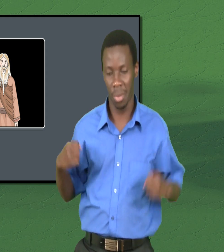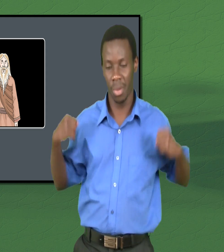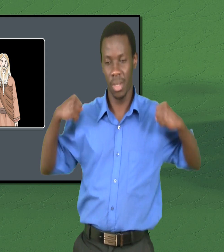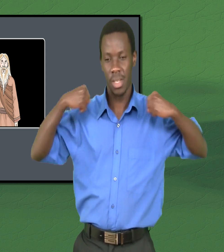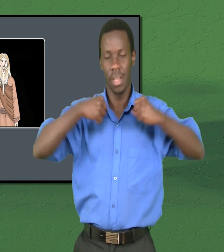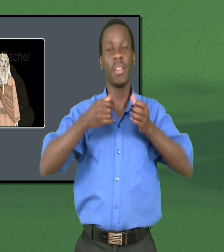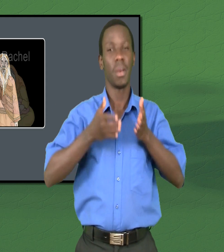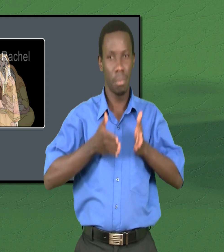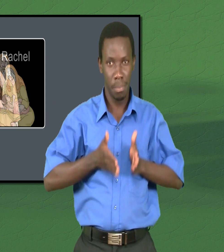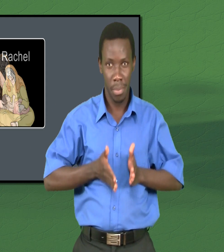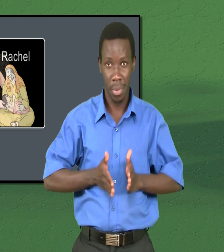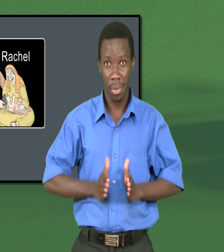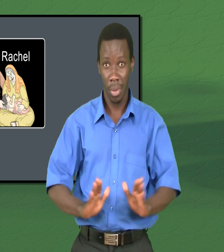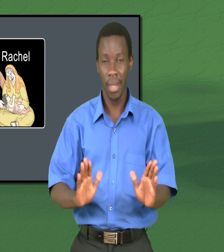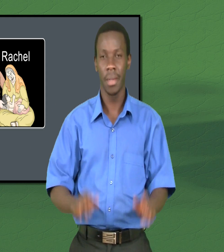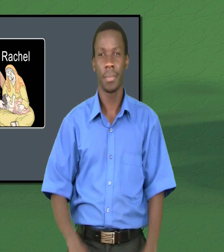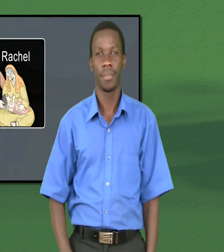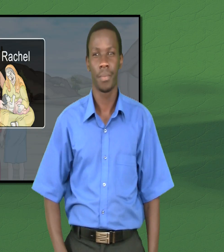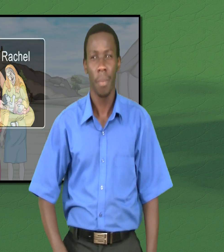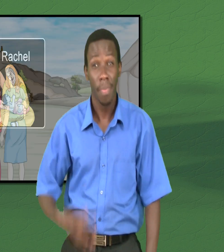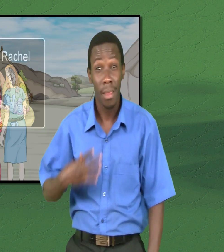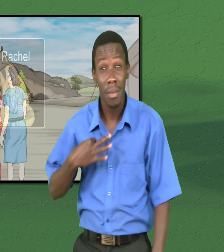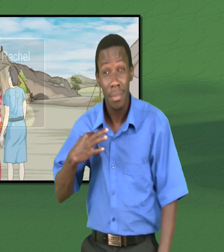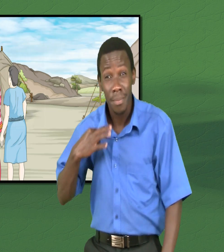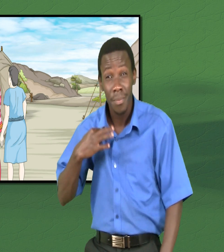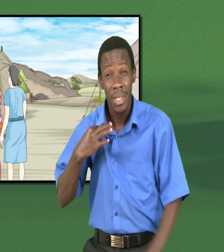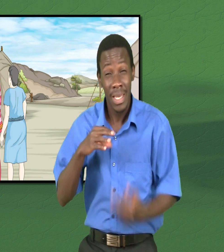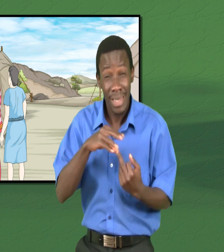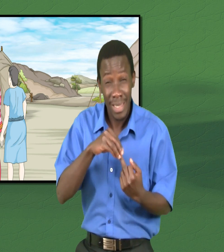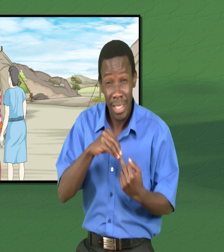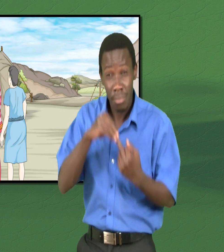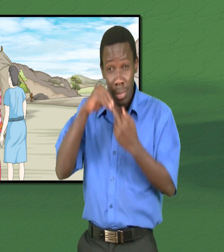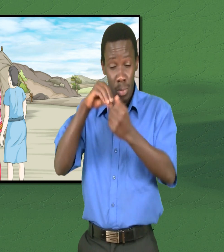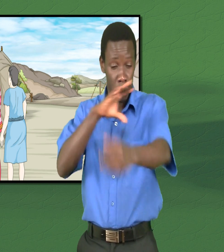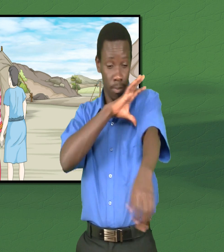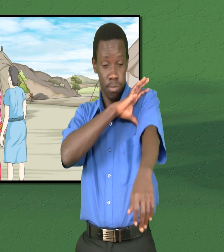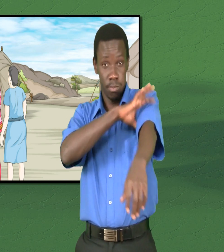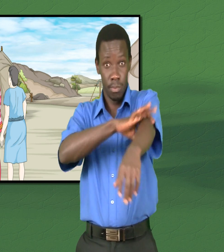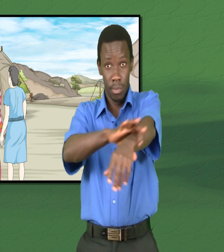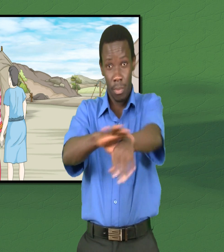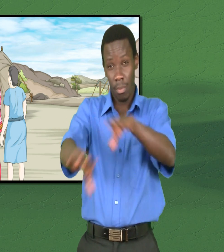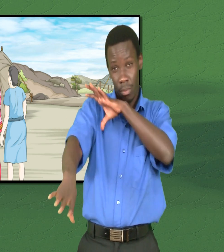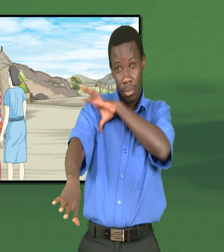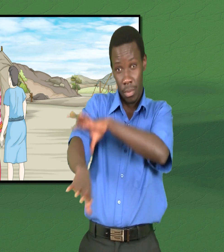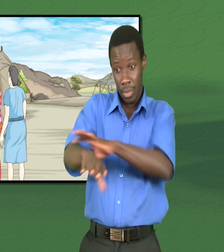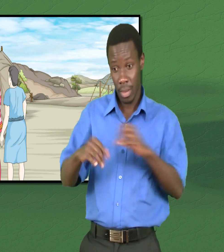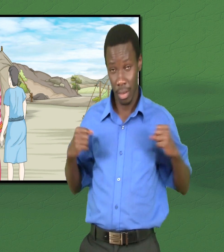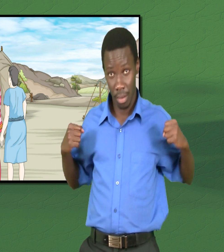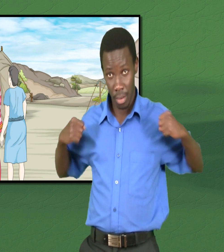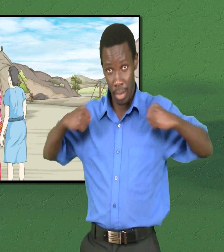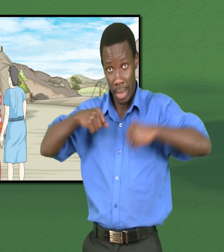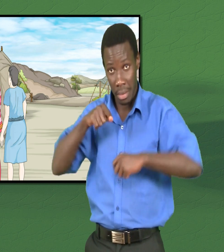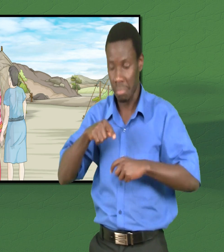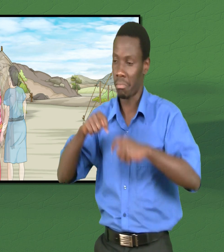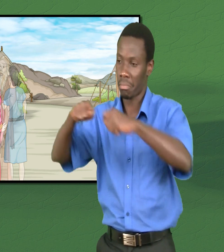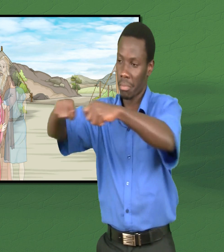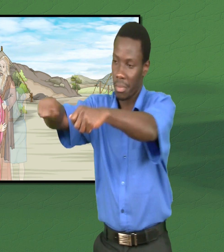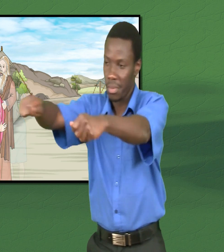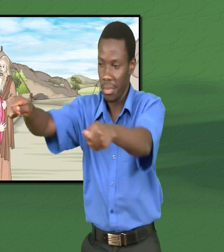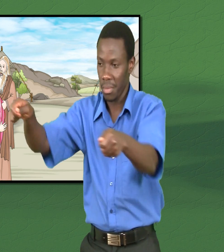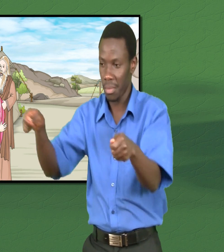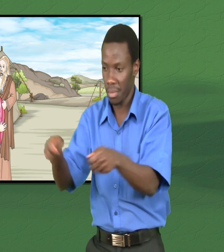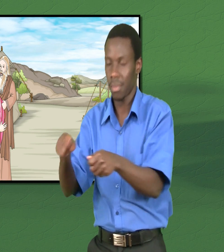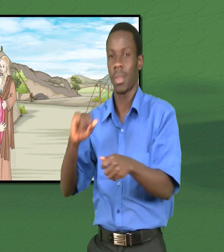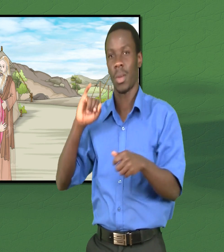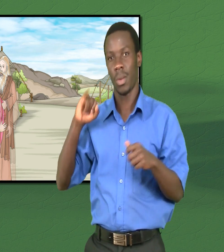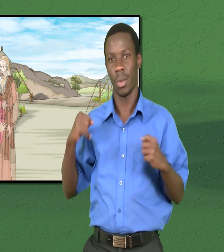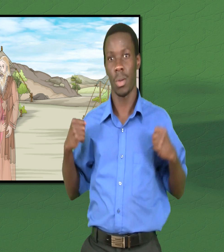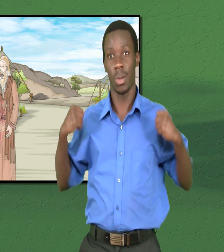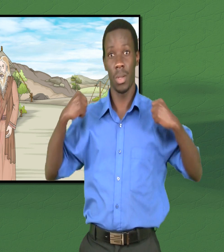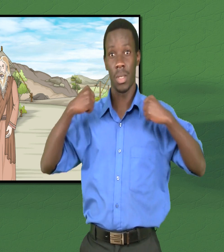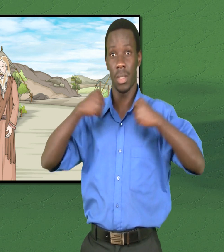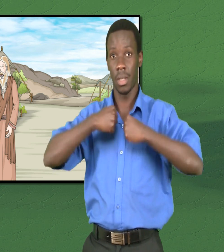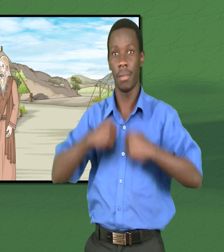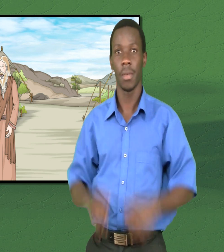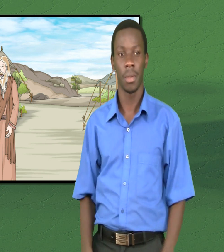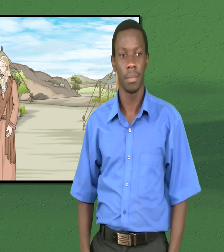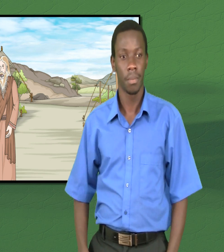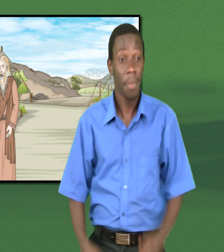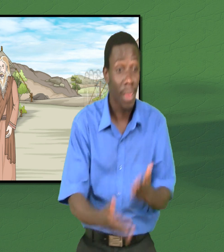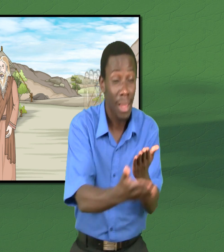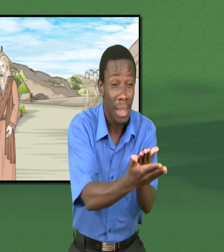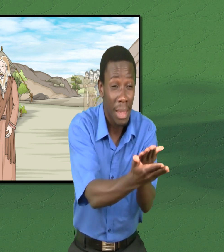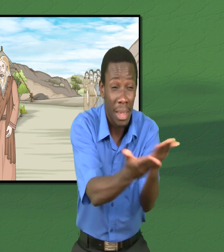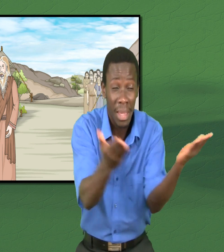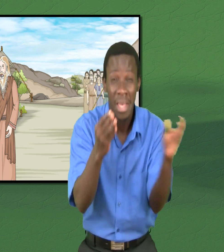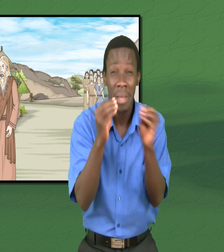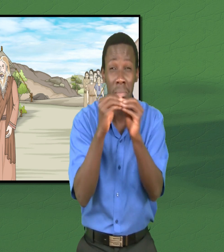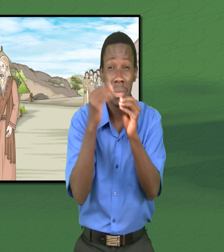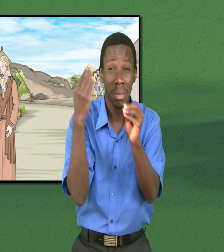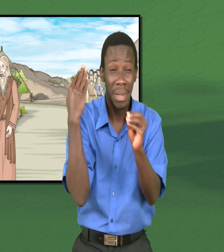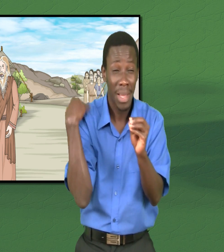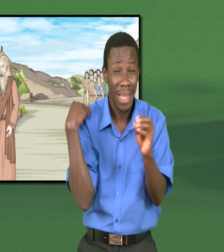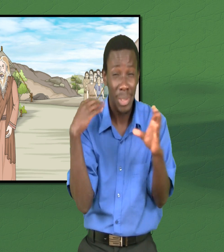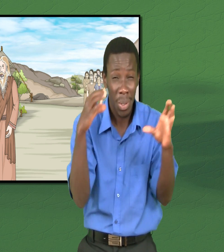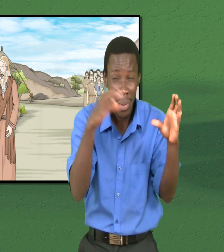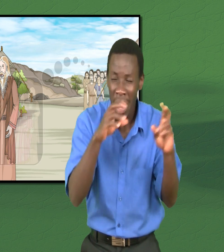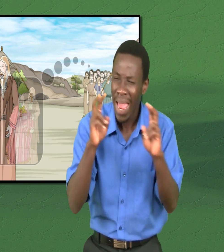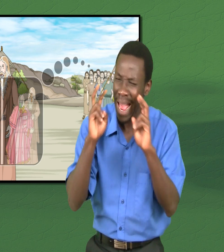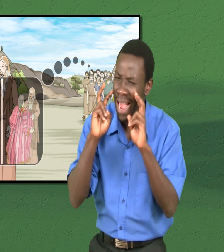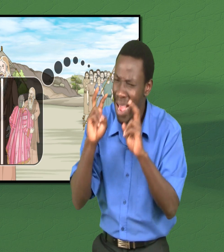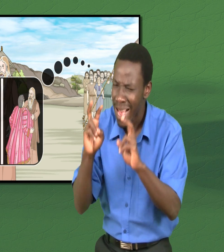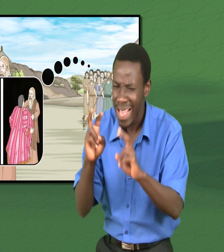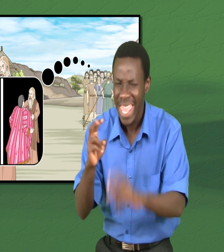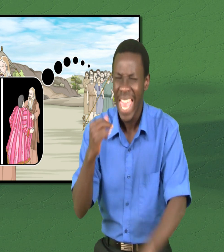so he made him a robe of many colors.